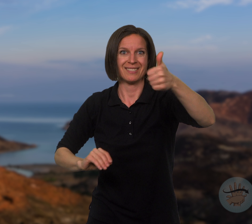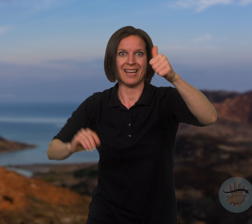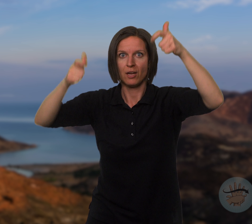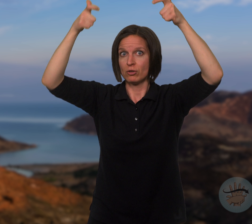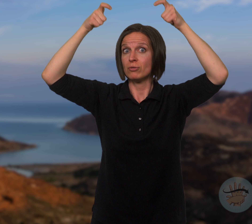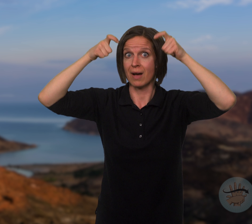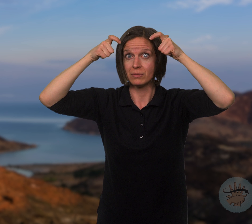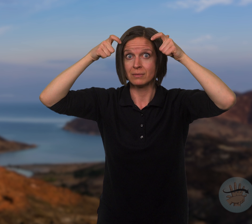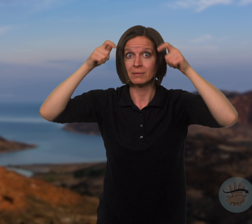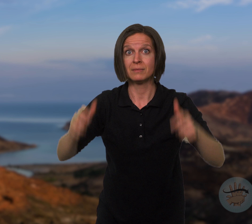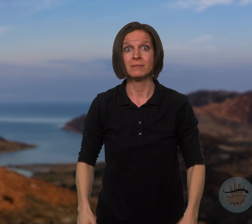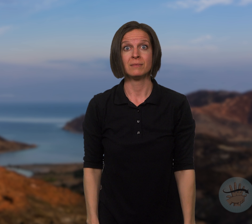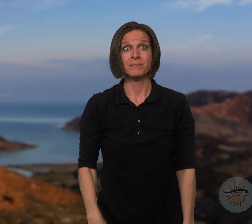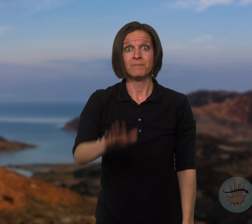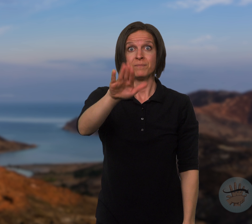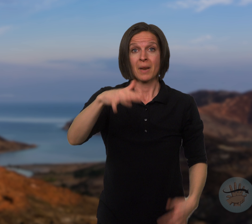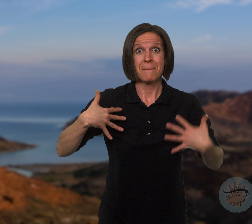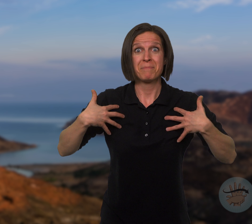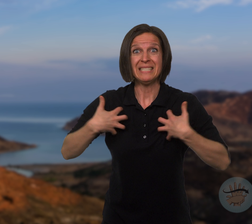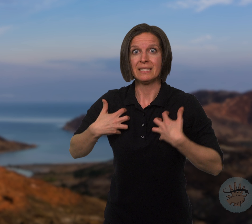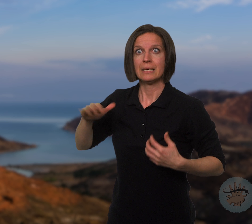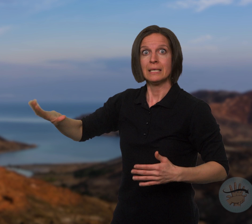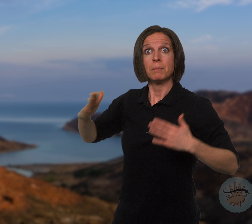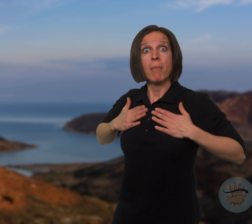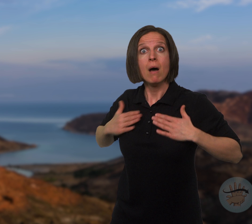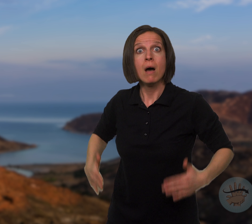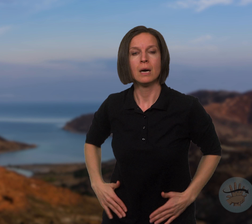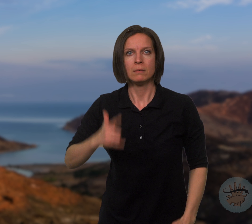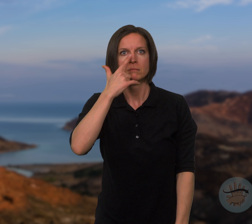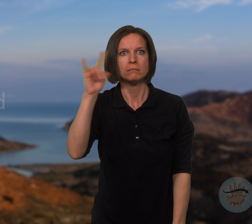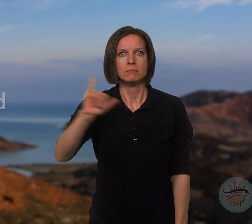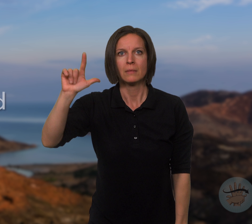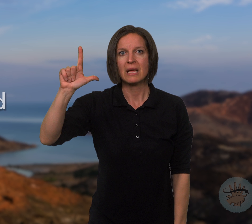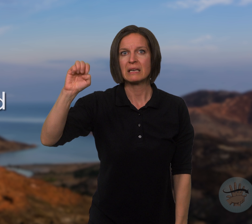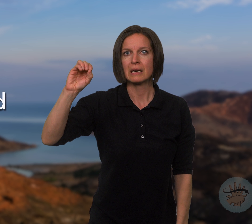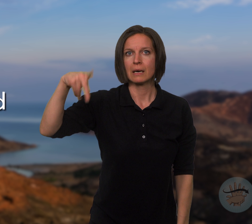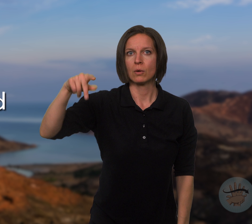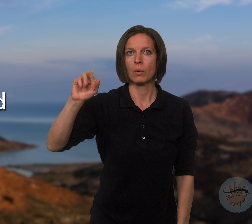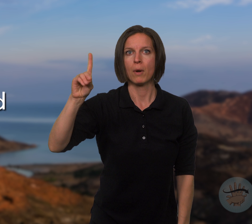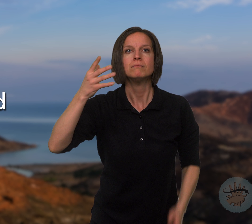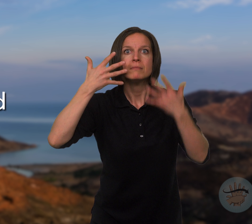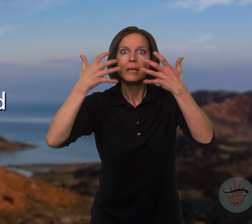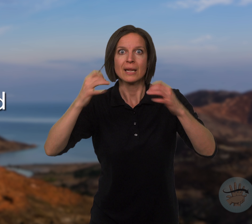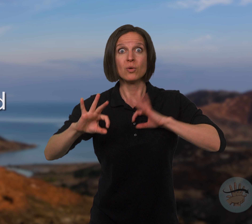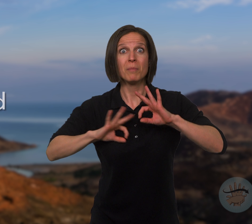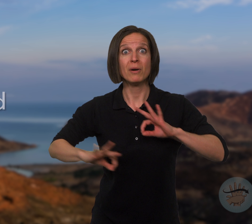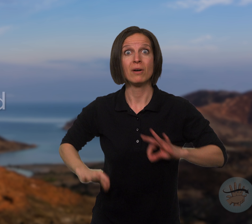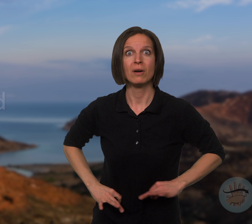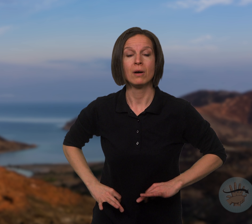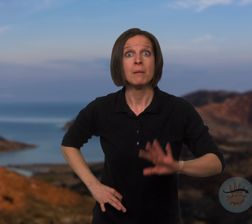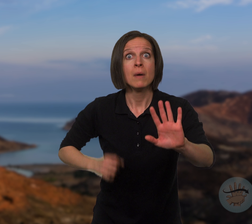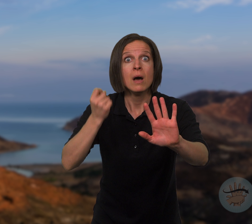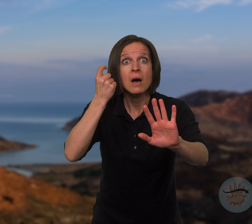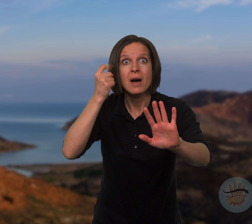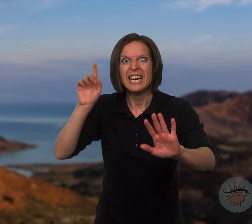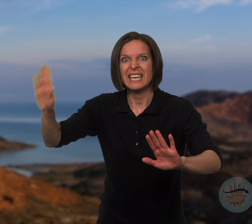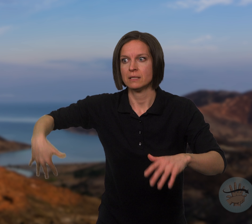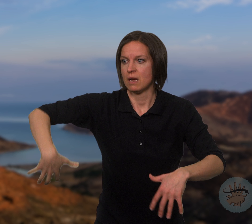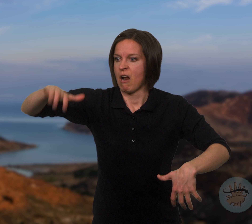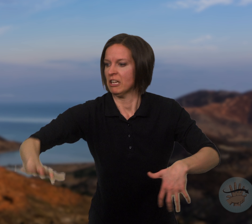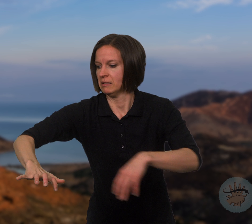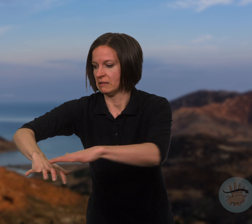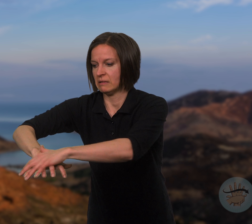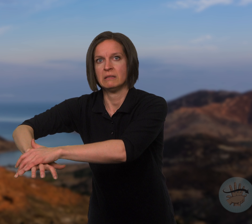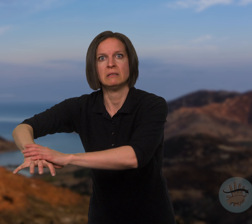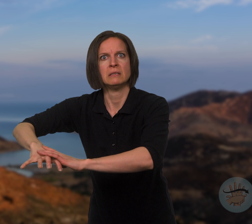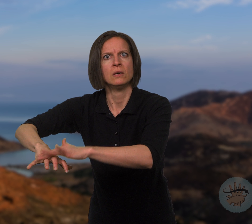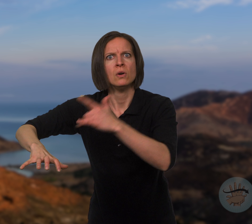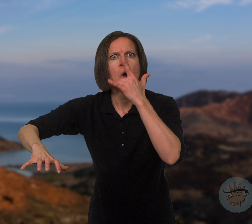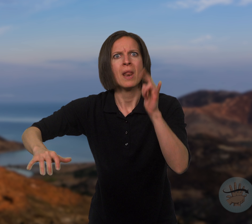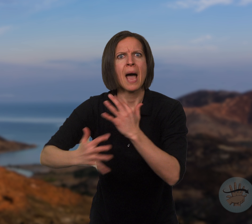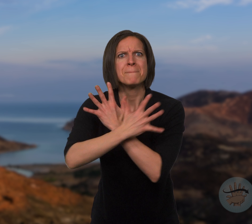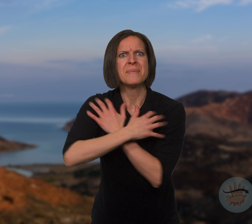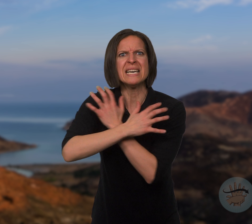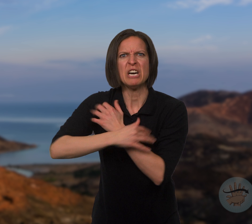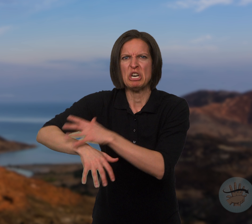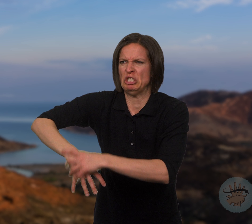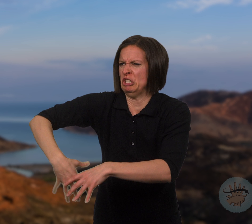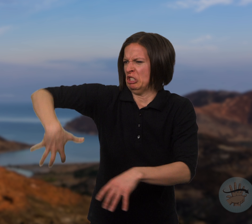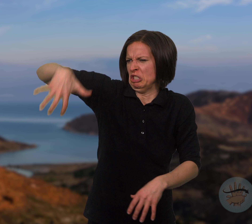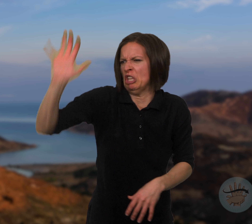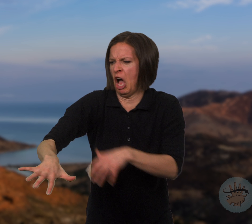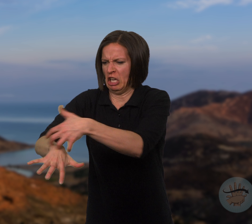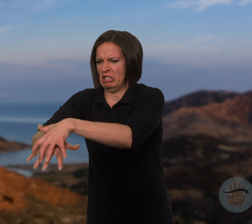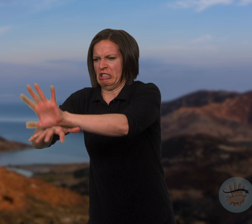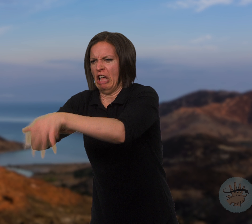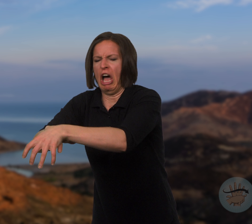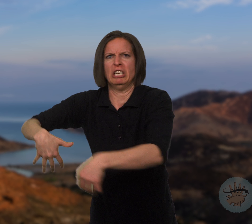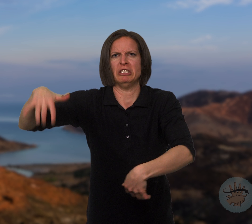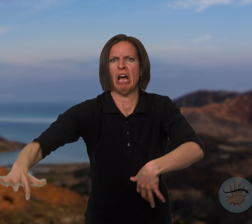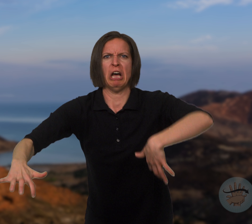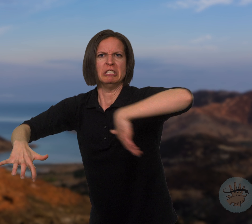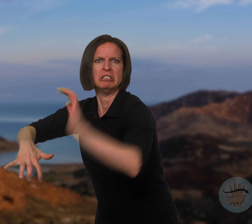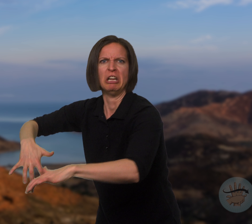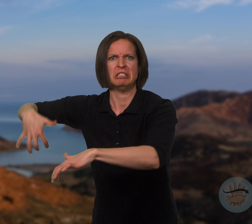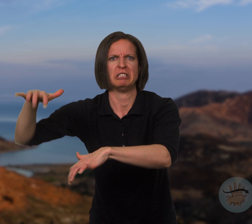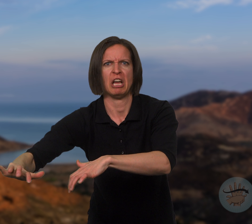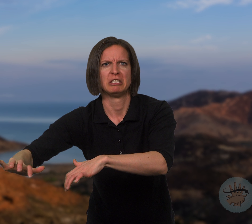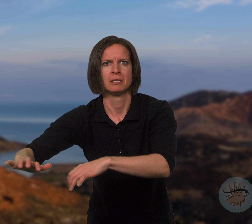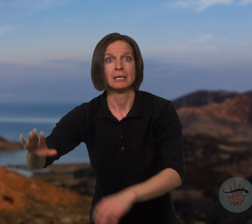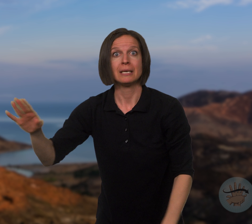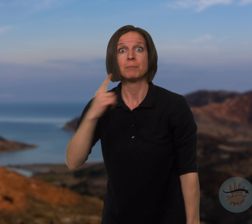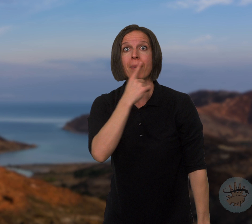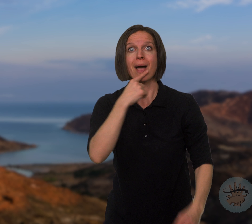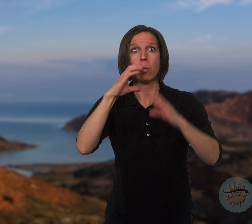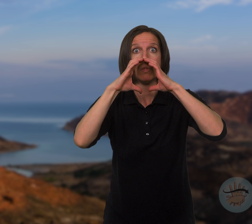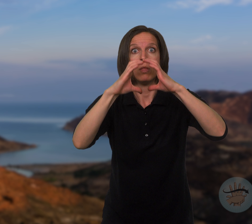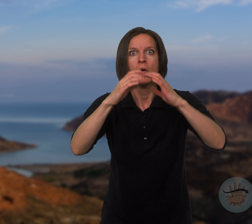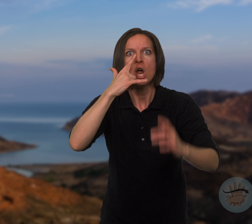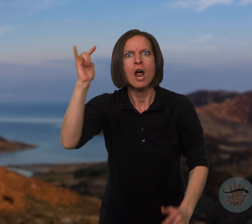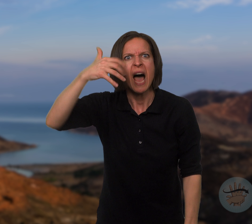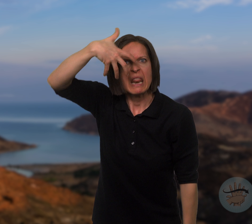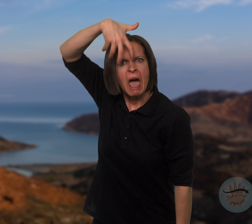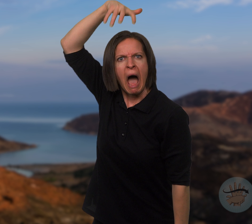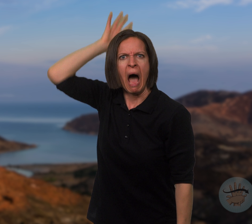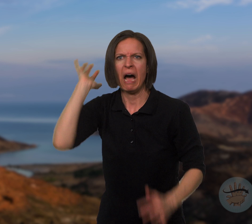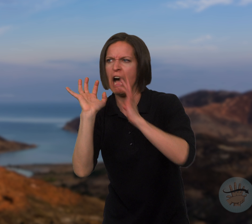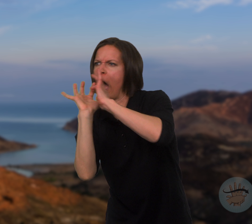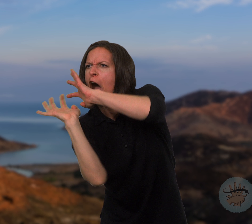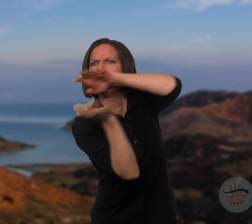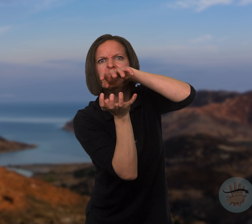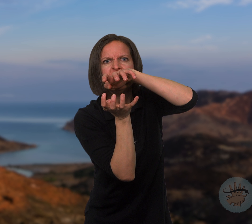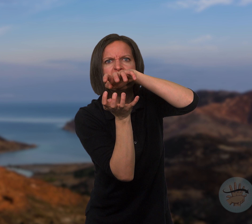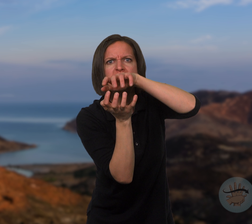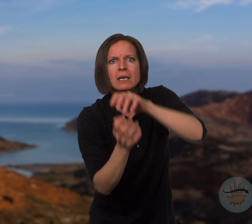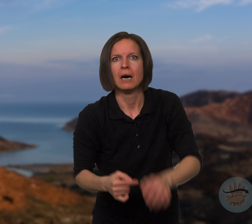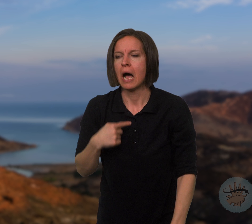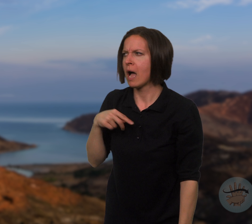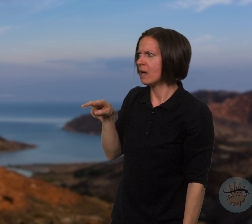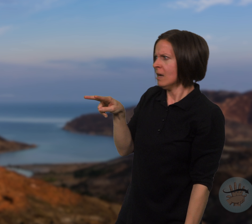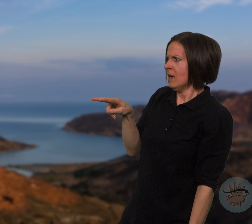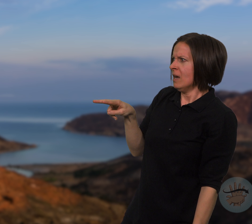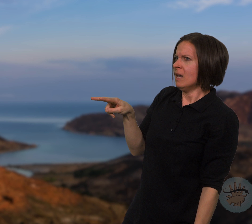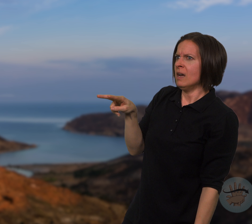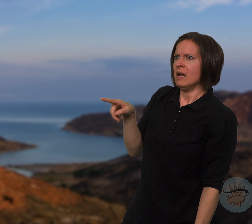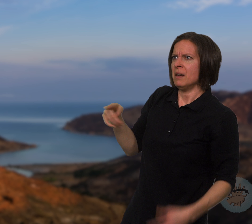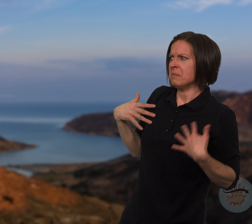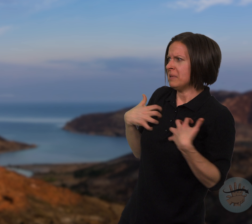The beast I saw was like a leopard, with the feet of a bear and the mouth of a lion. And the dragon gave the beast his power and his throne and great authority.